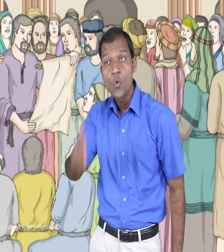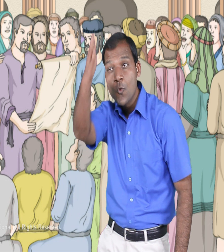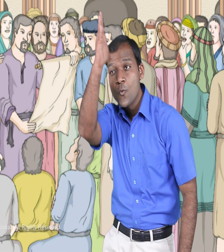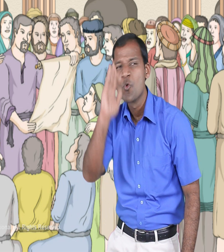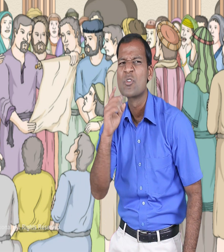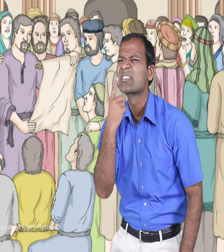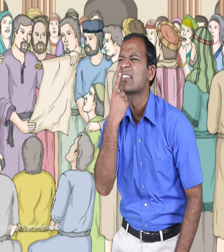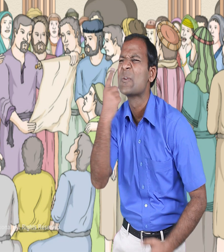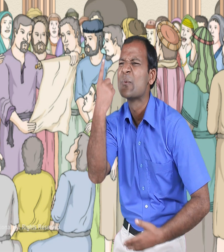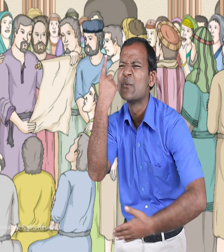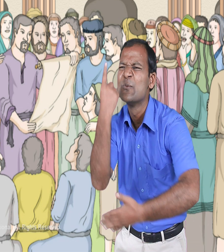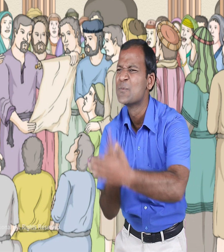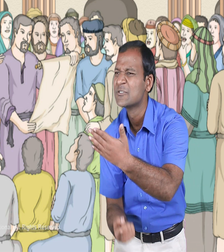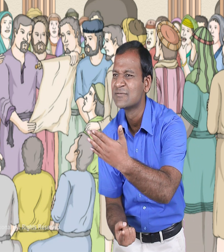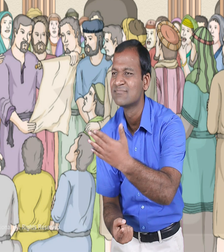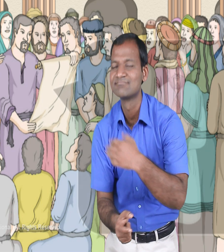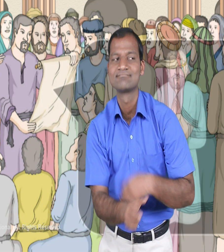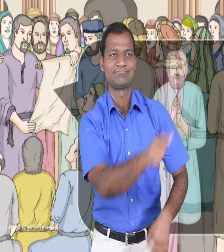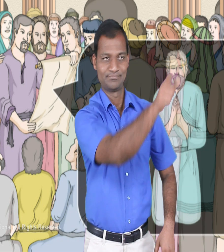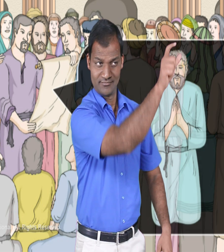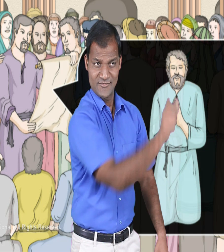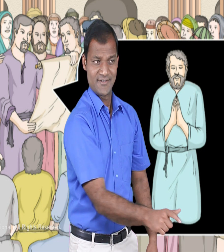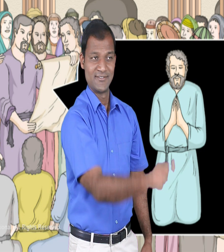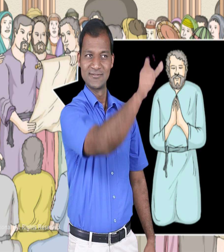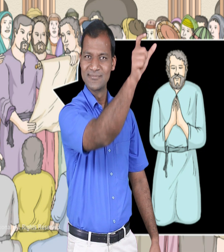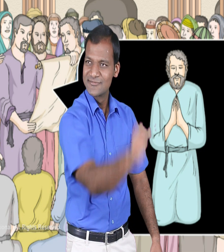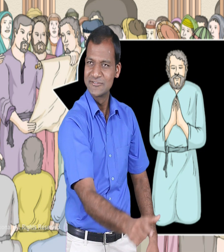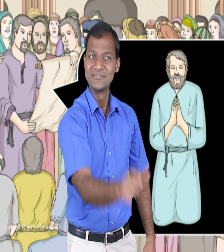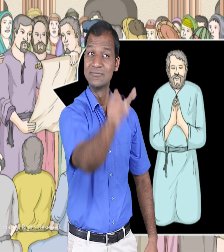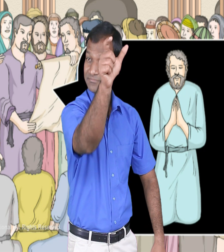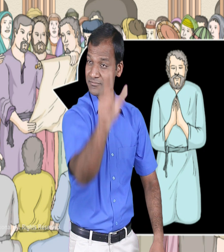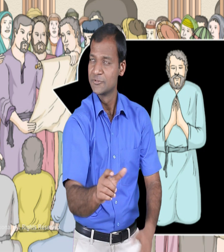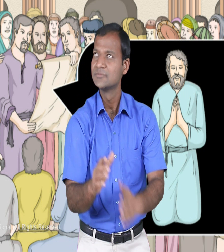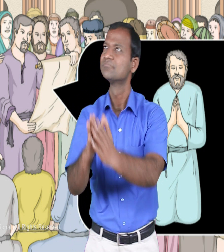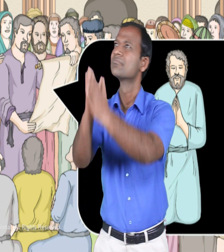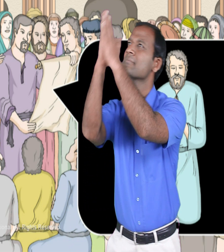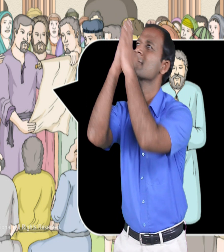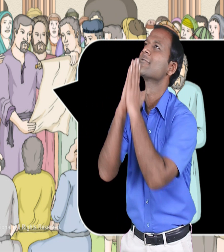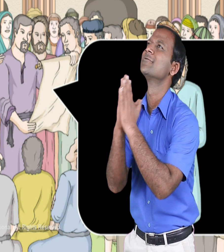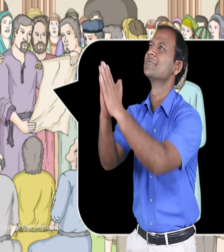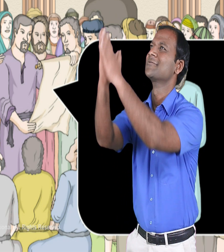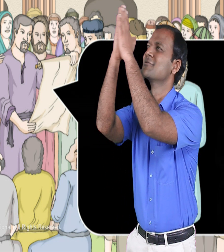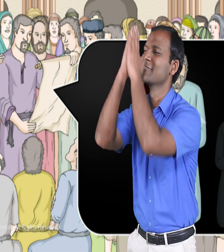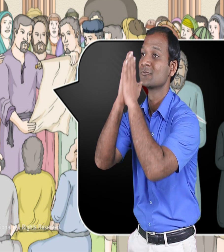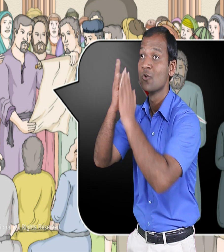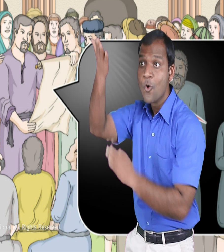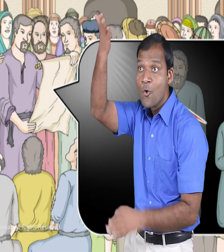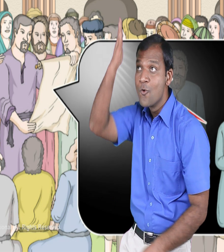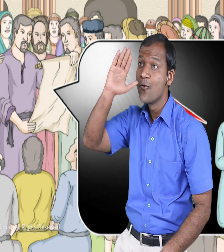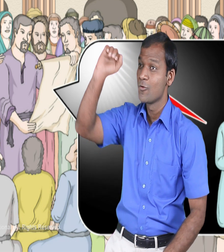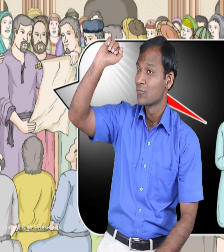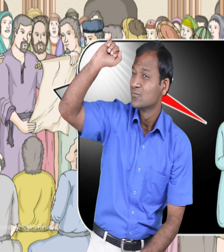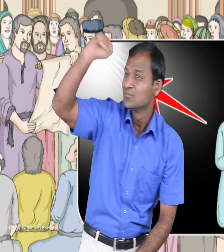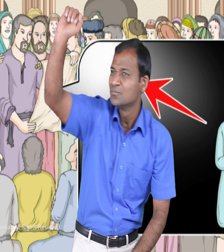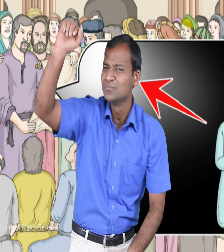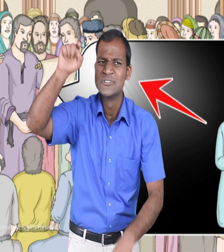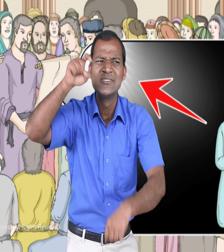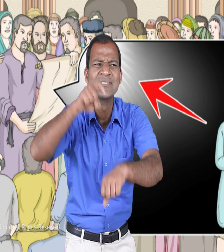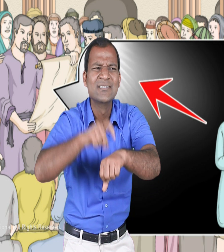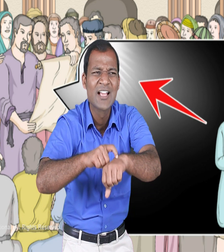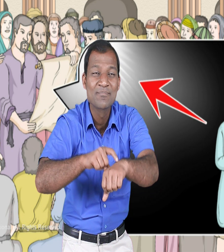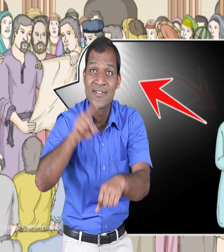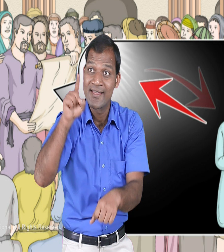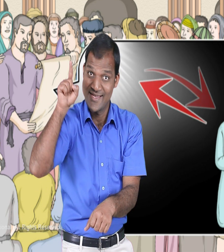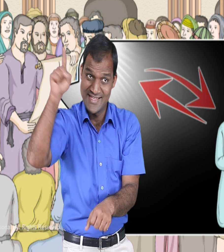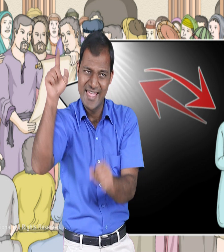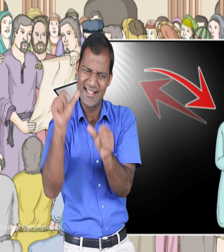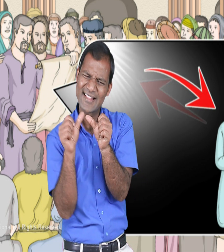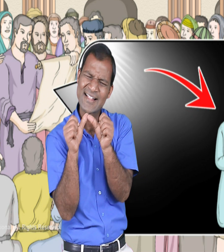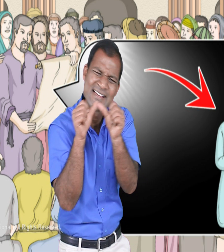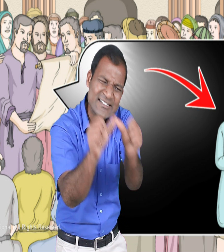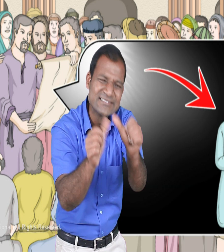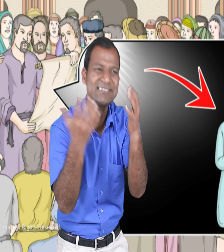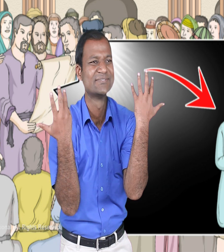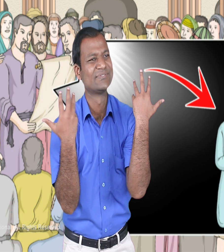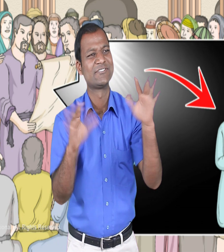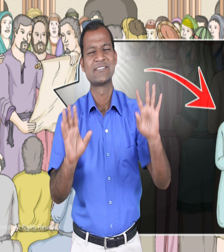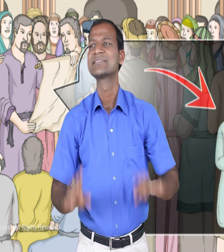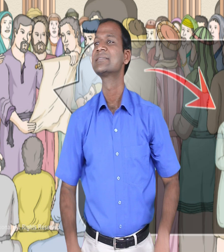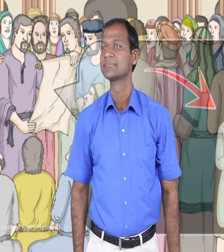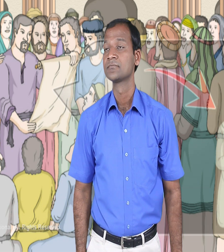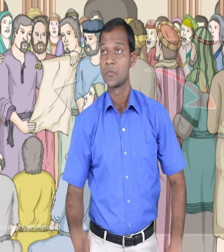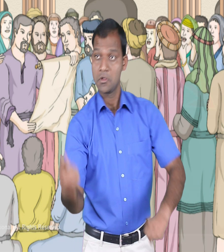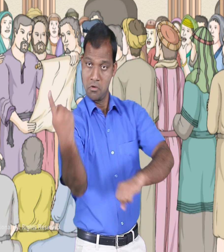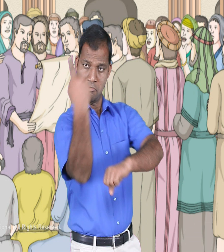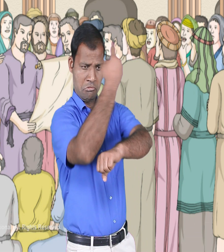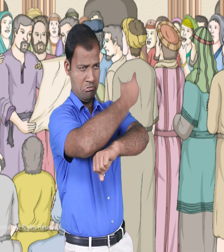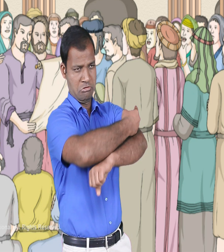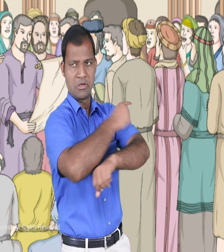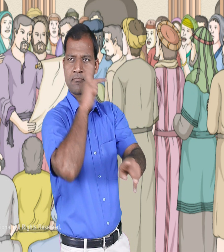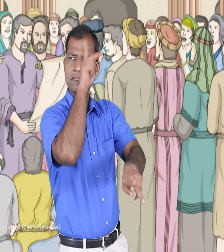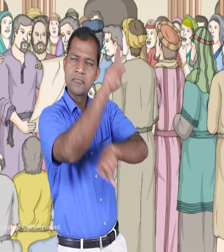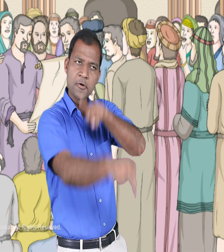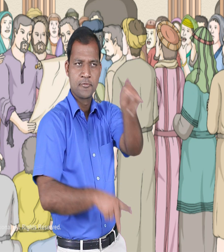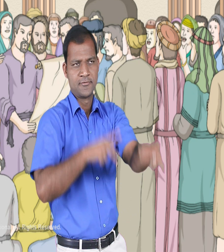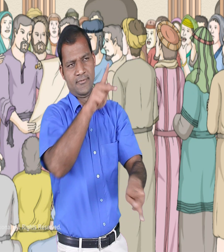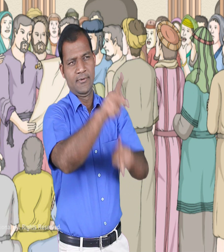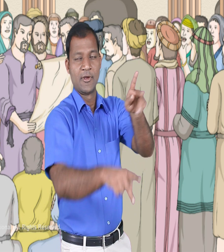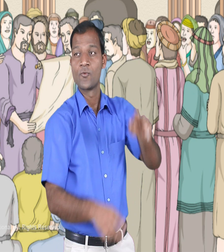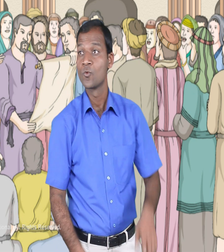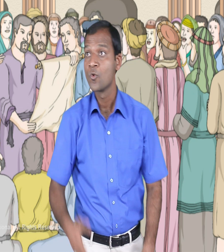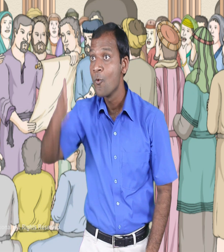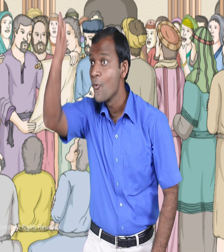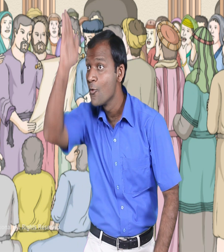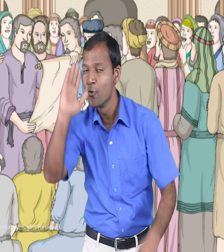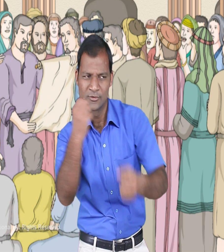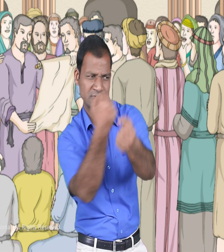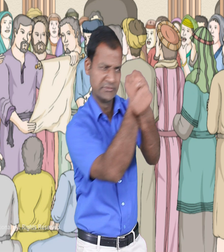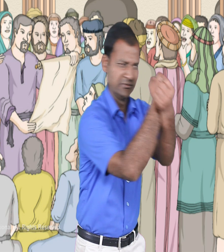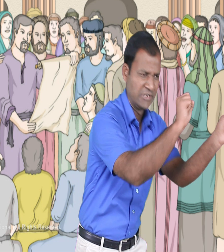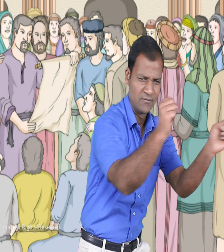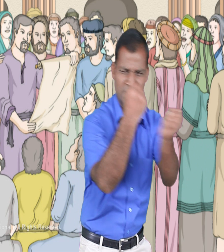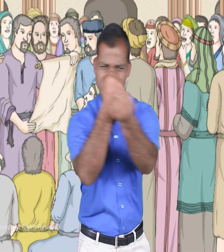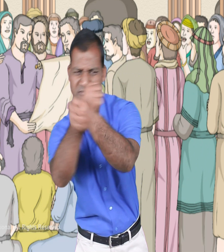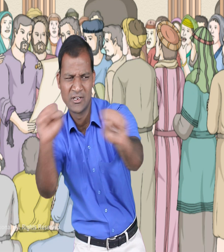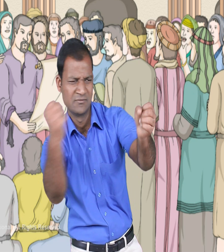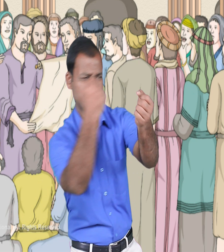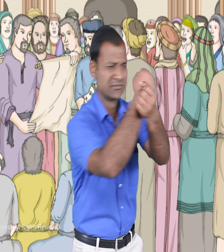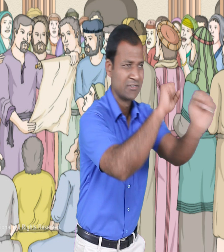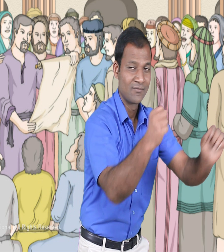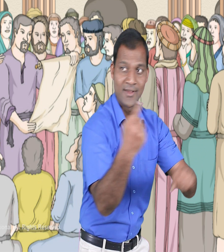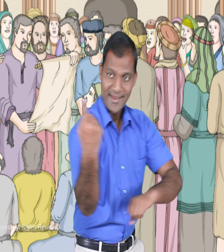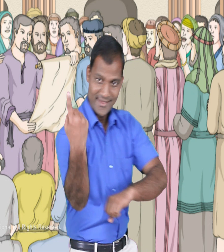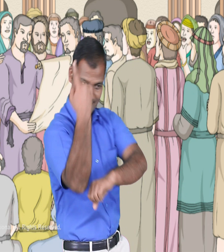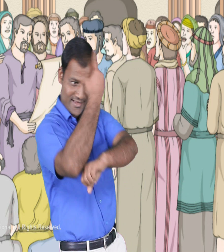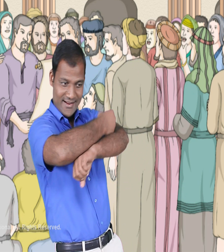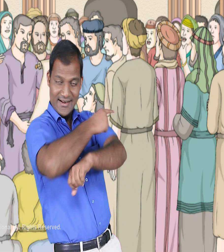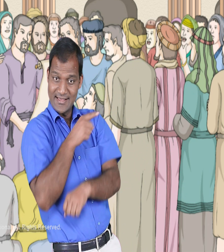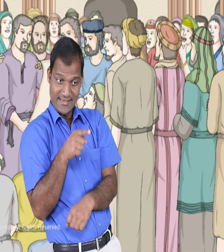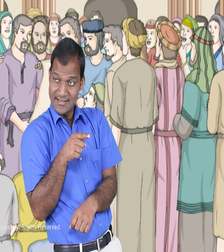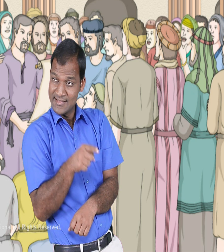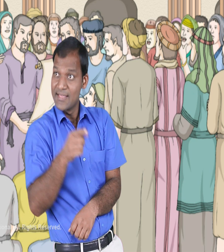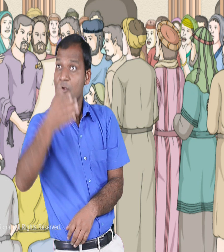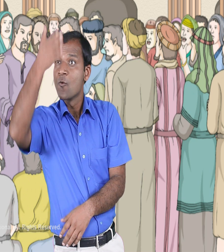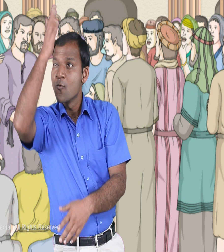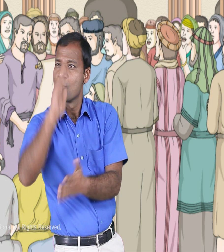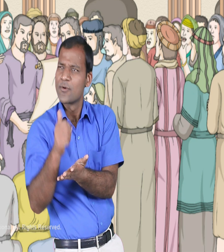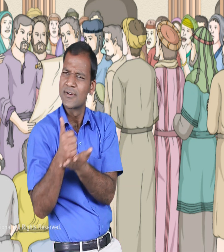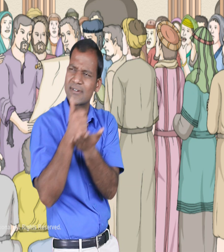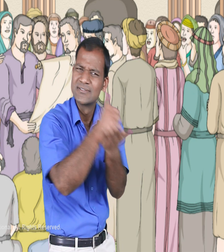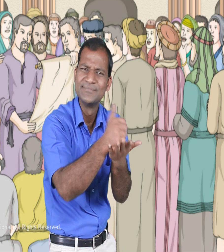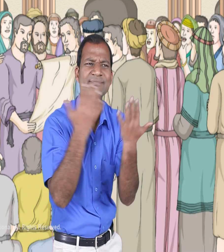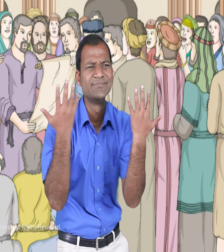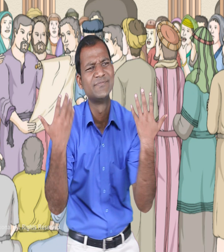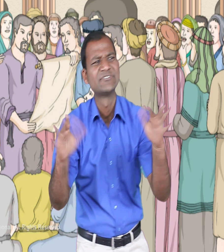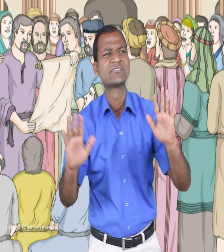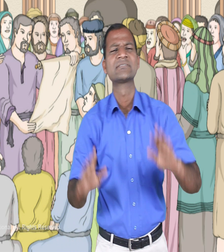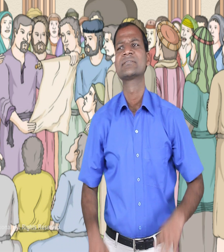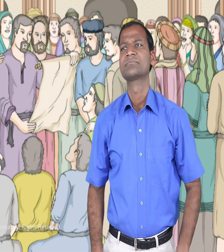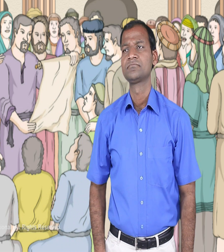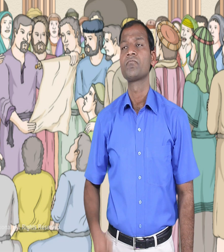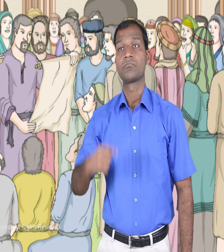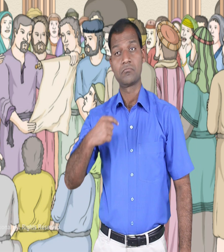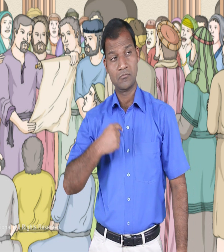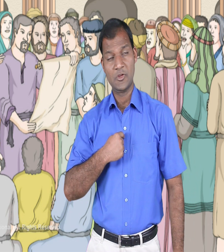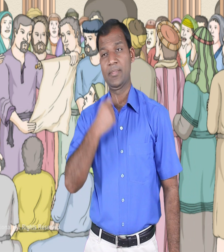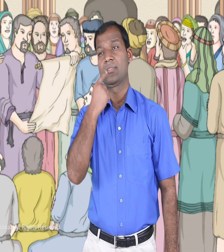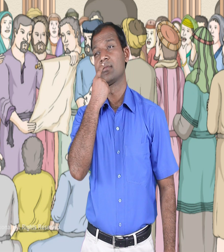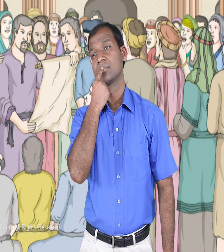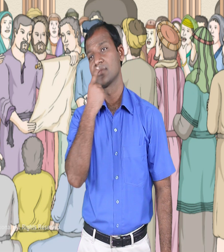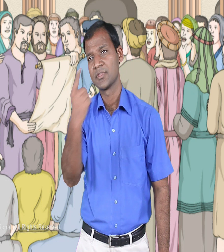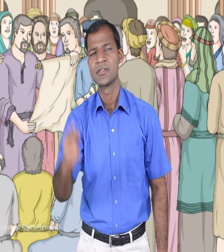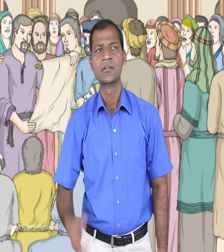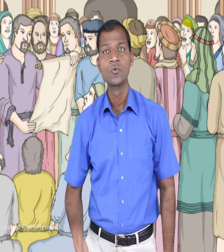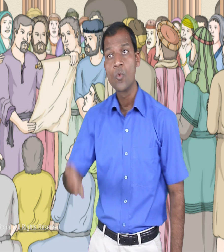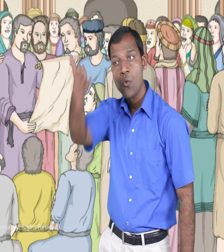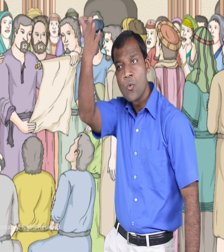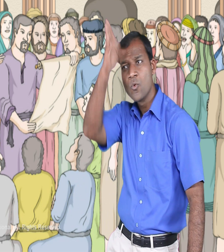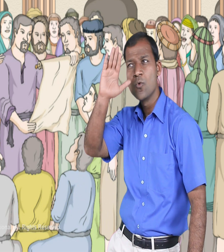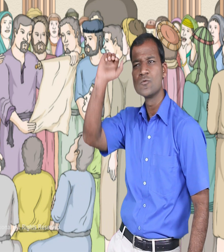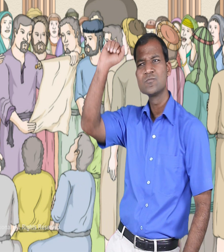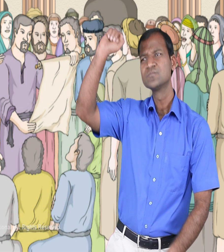For He says: “In the time of favor I heard you, and in the day of salvation I helped you.”